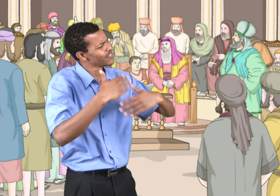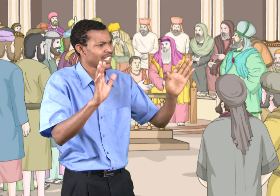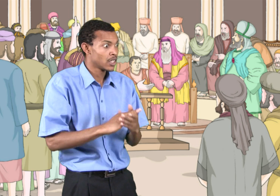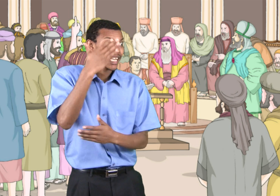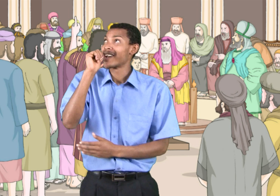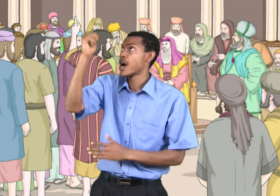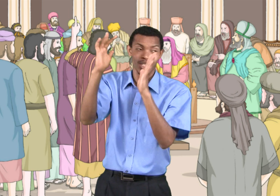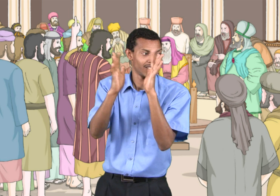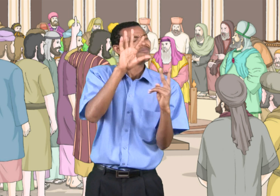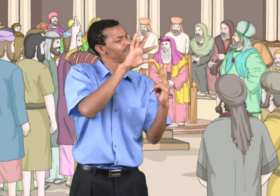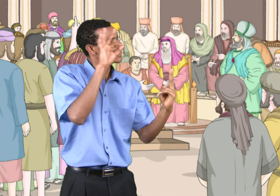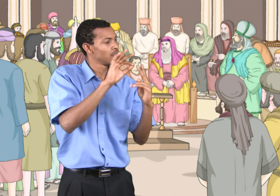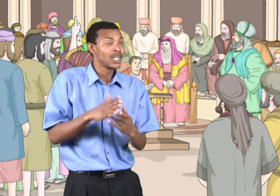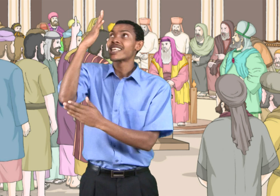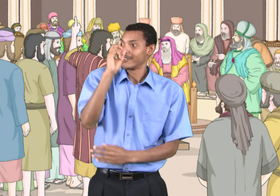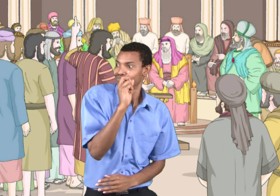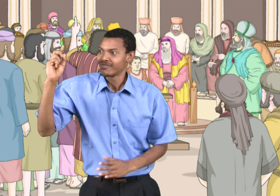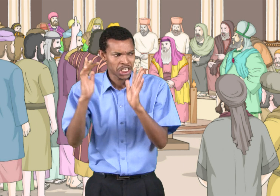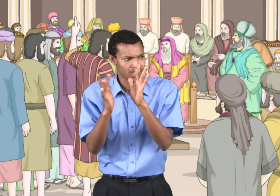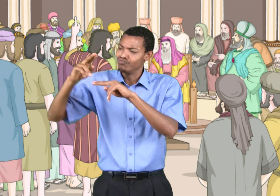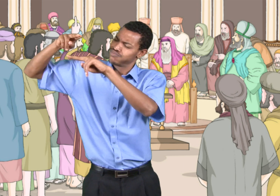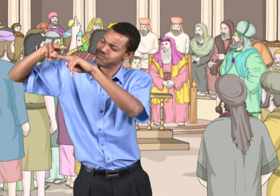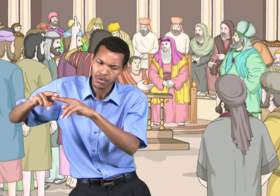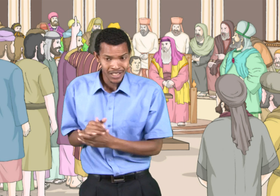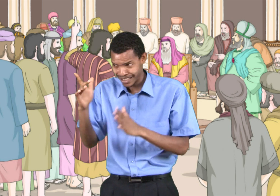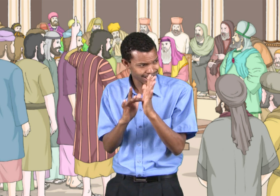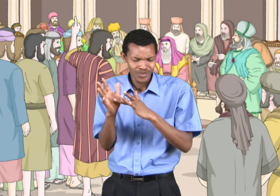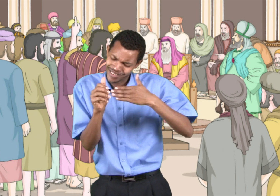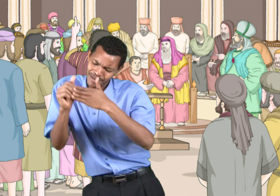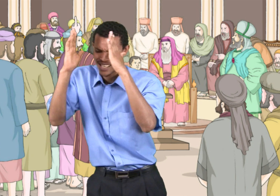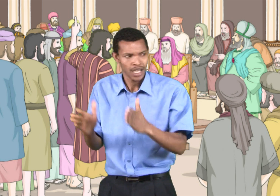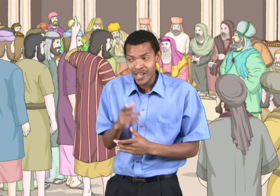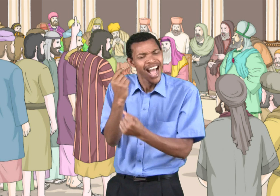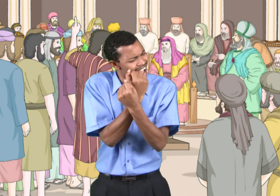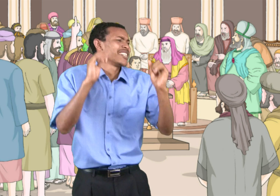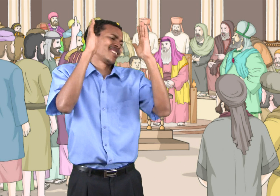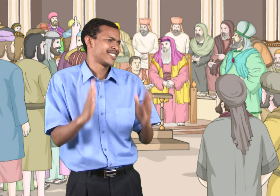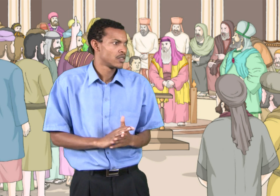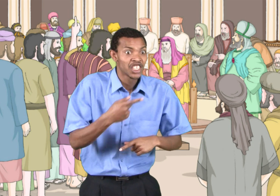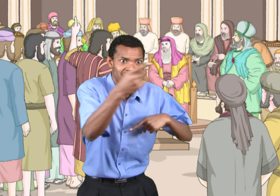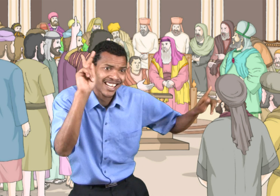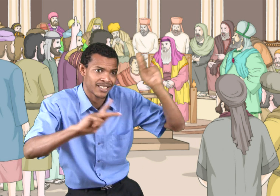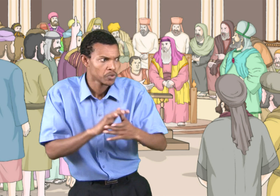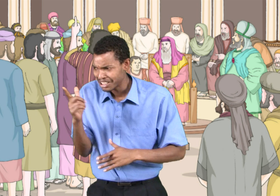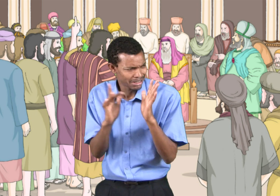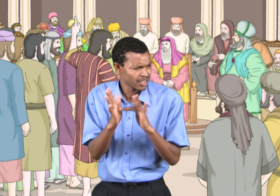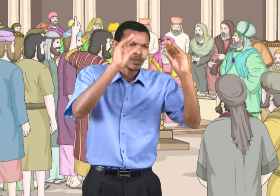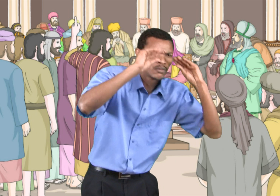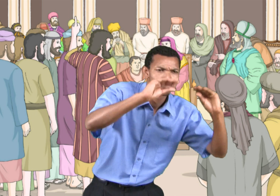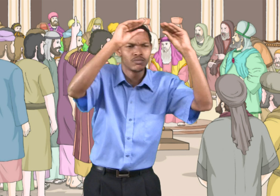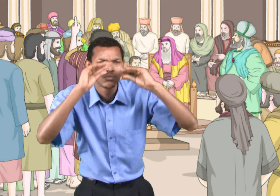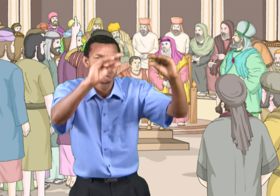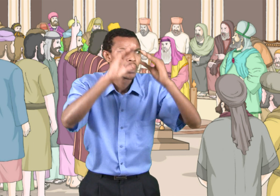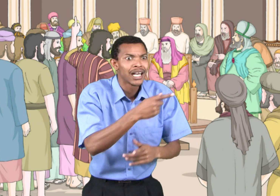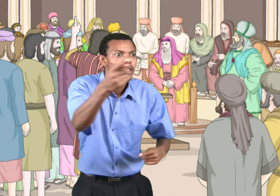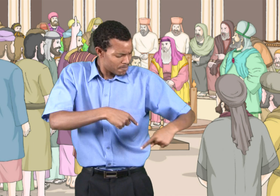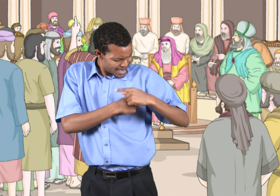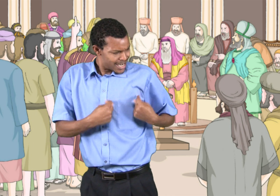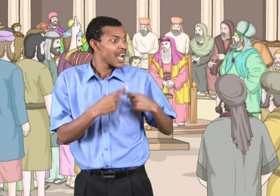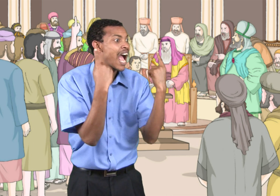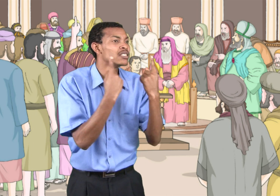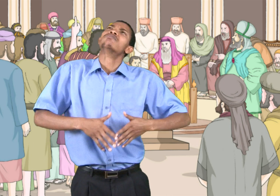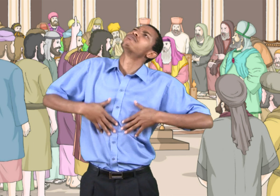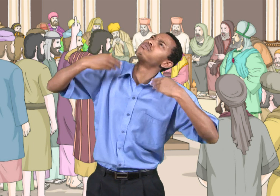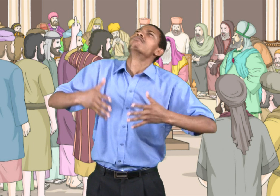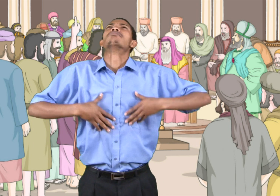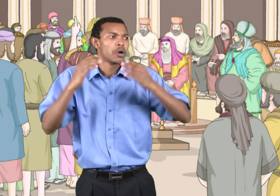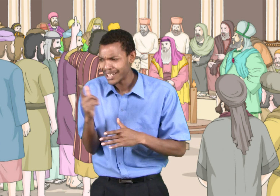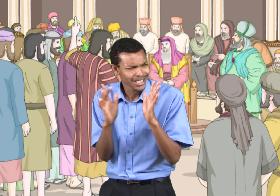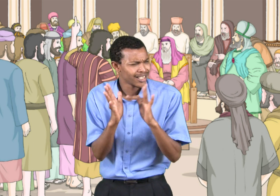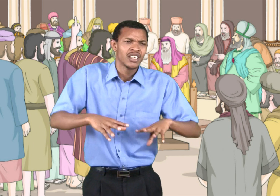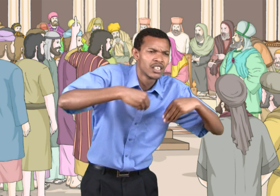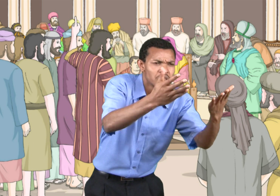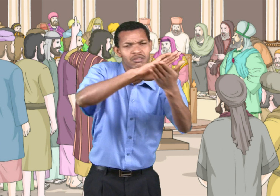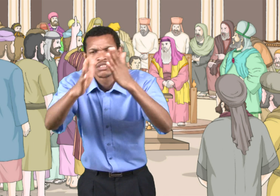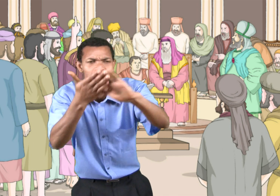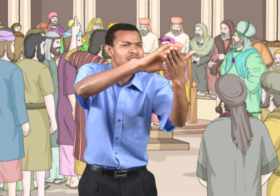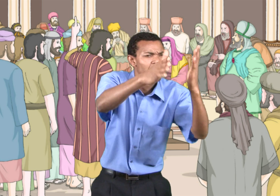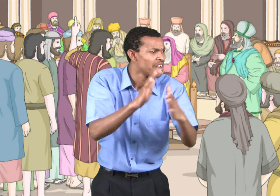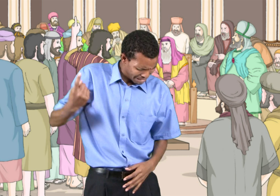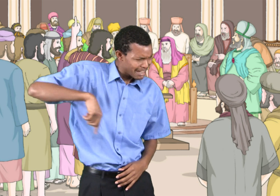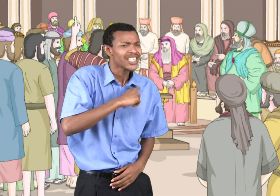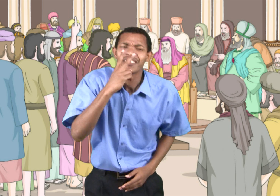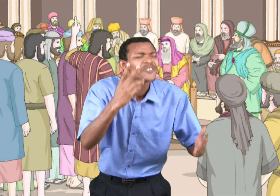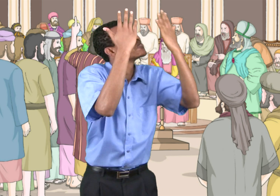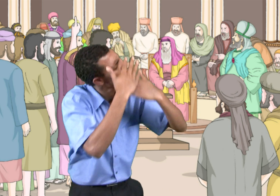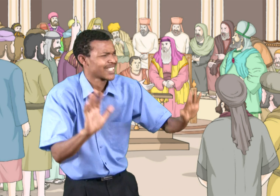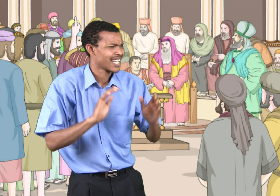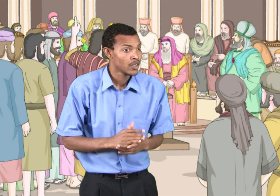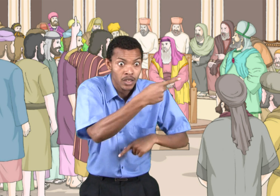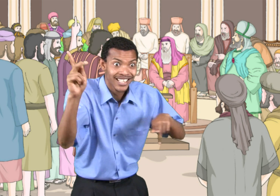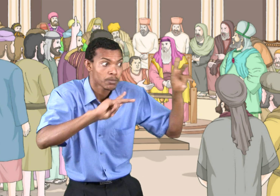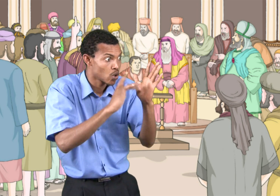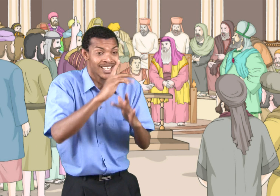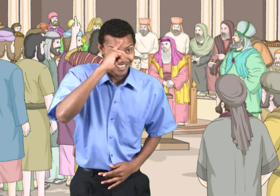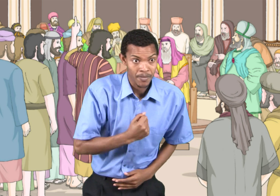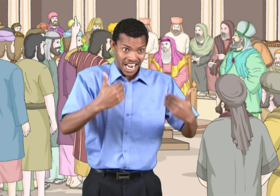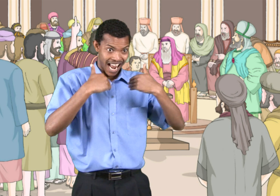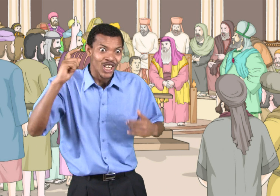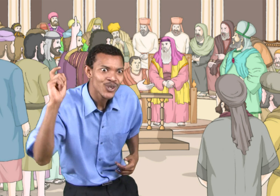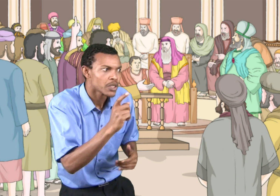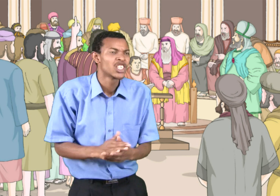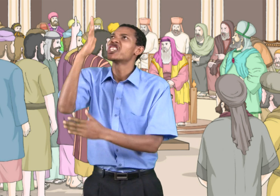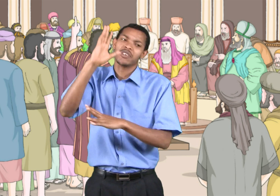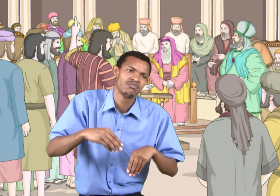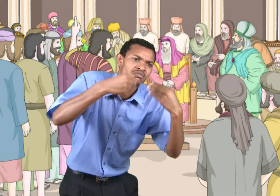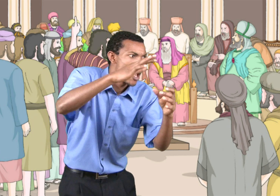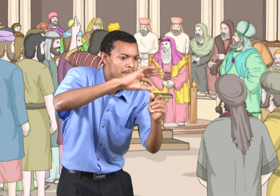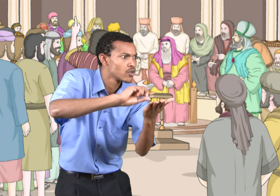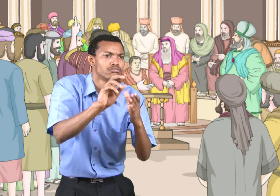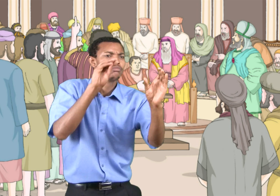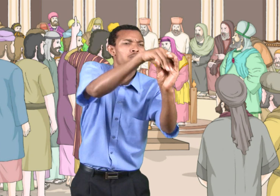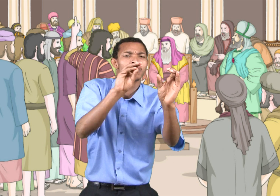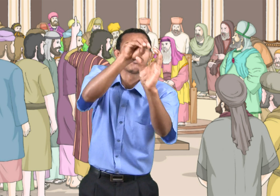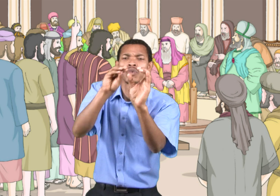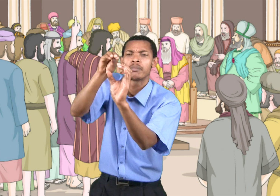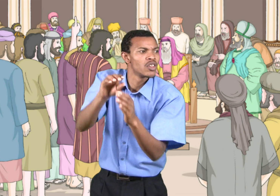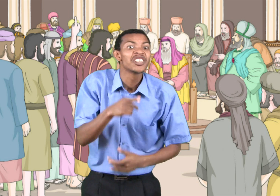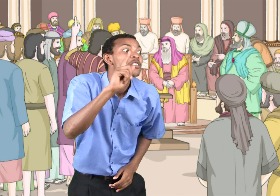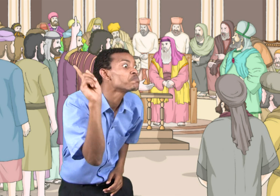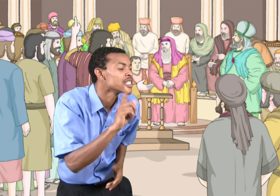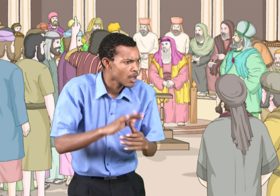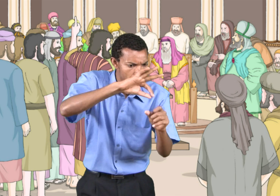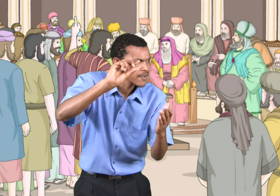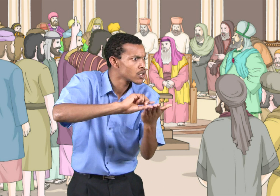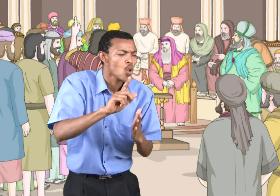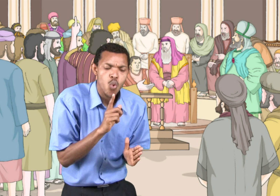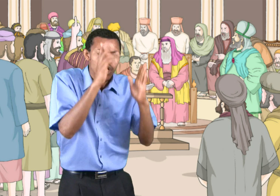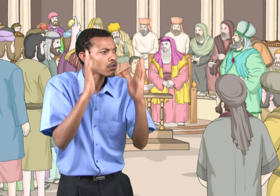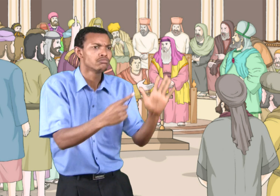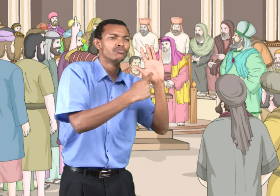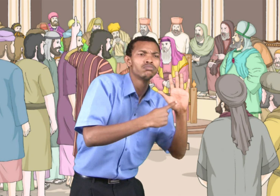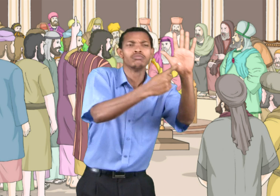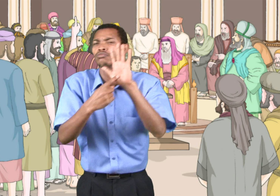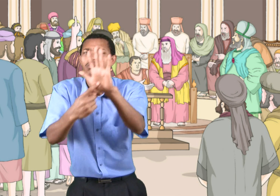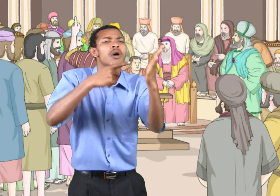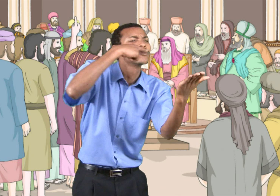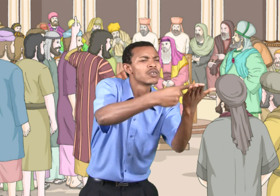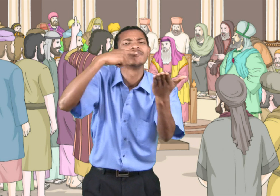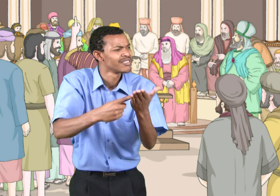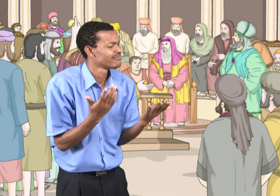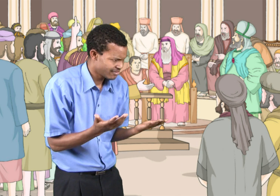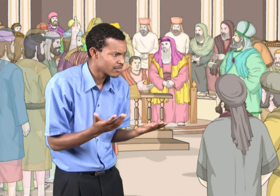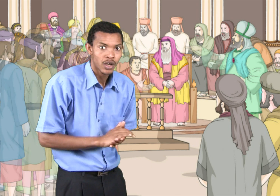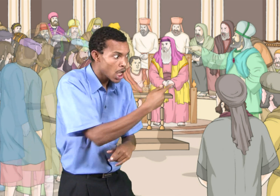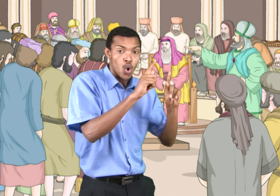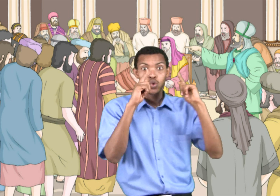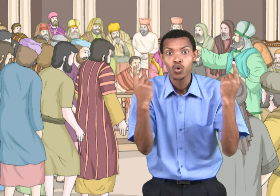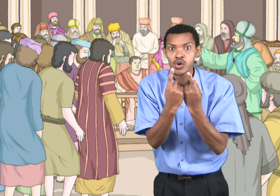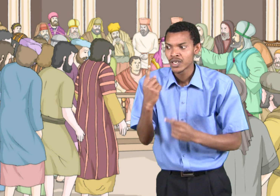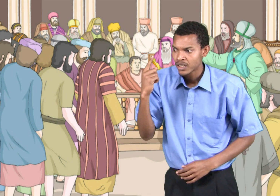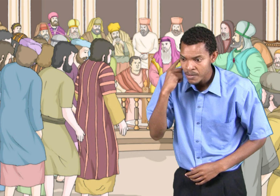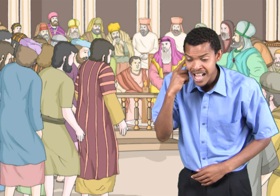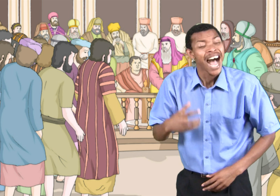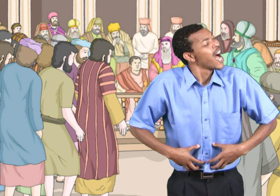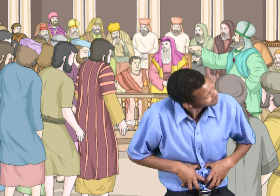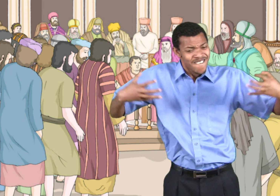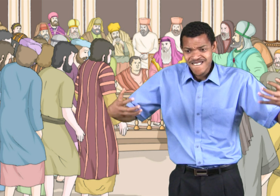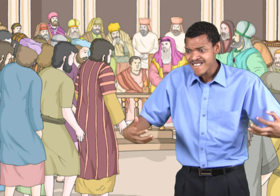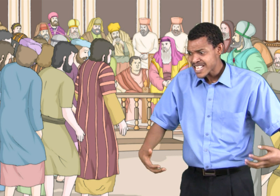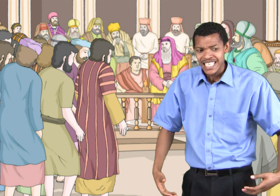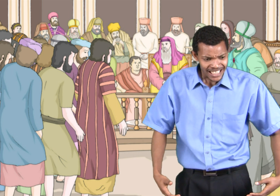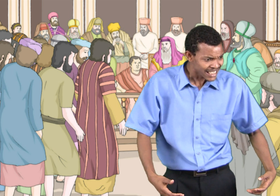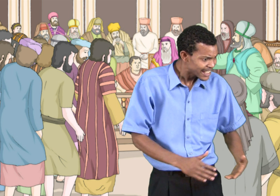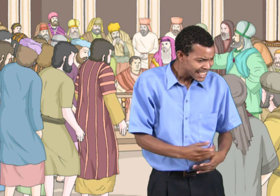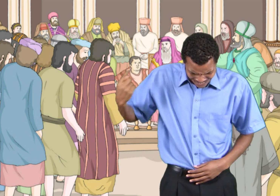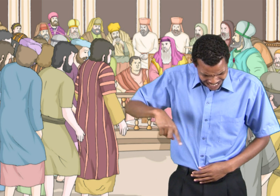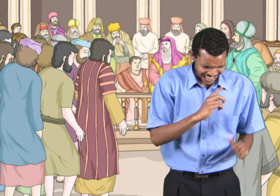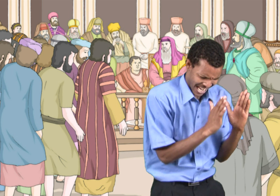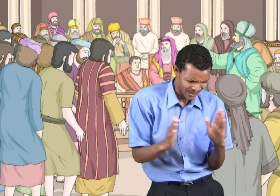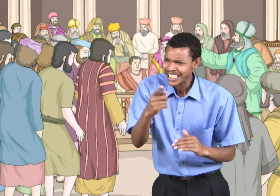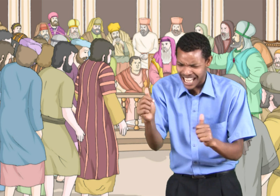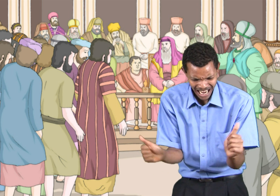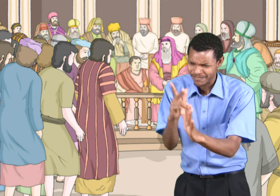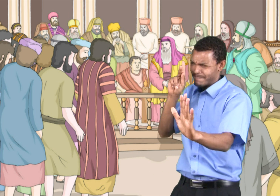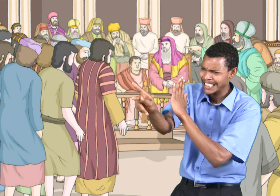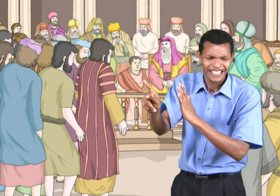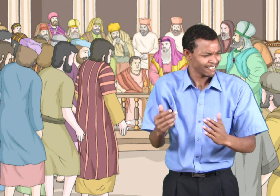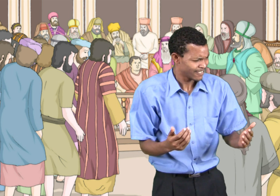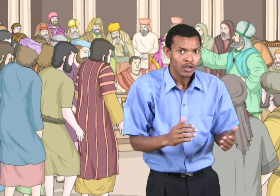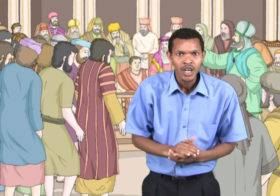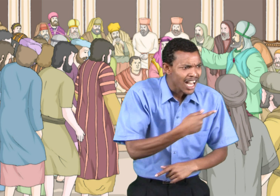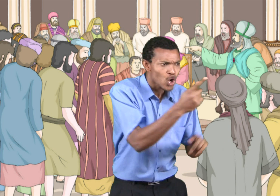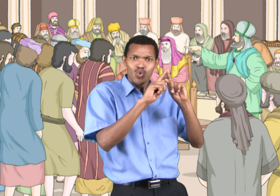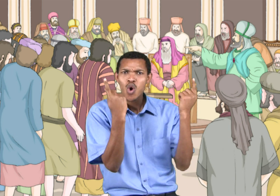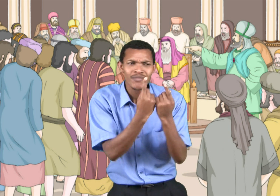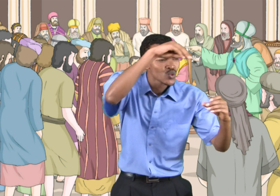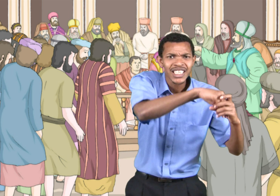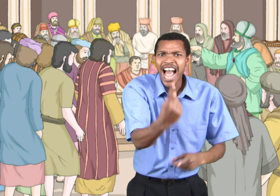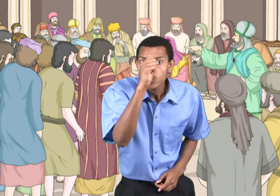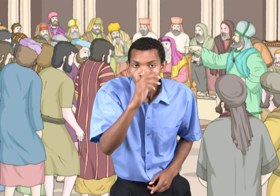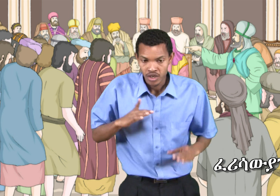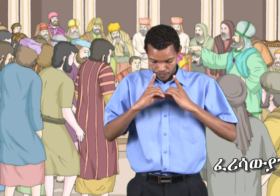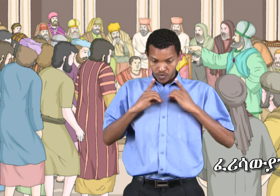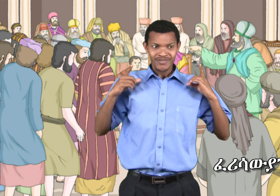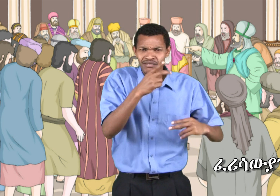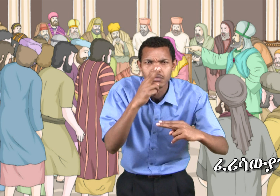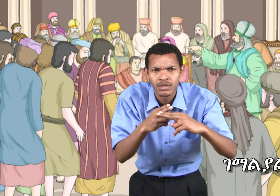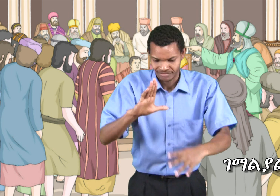God exalted Him to His right hand as Prince and Savior, in order to grant repentance and forgiveness of sins to Israel. We are witnesses of these things, and so is the Holy Spirit, whom God has given to those who obey Him.” When the Council members heard this, they were enraged, and they resolved to put the apostles to death.